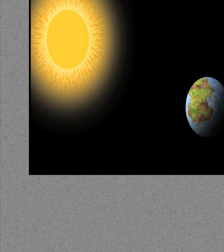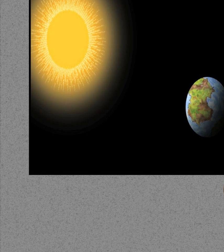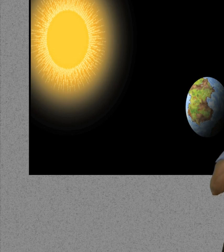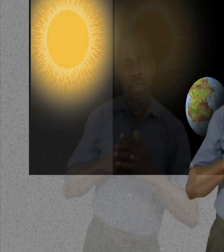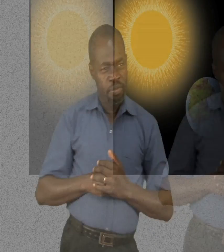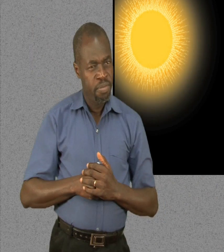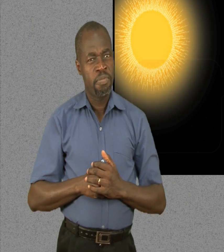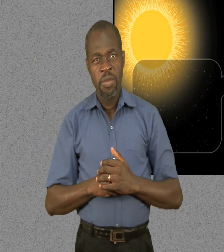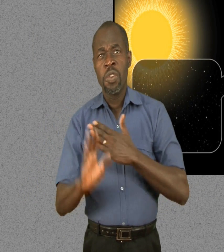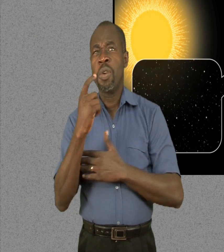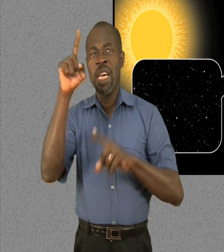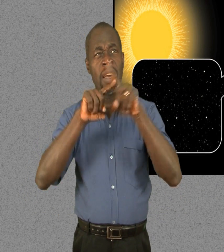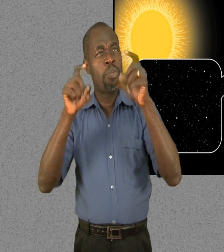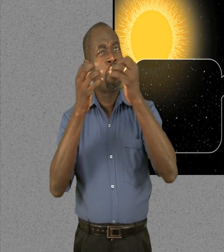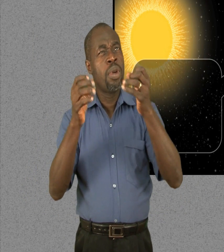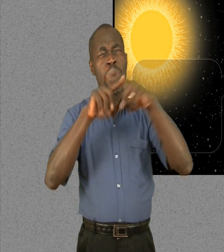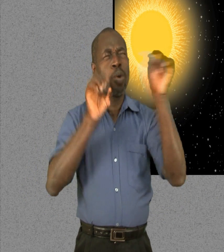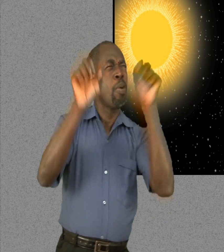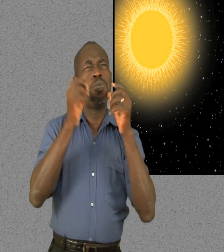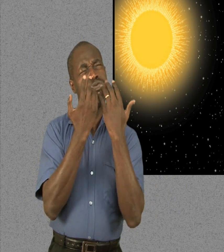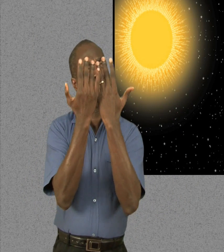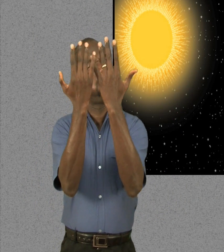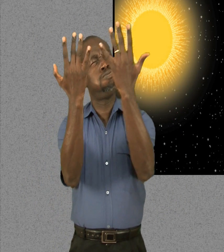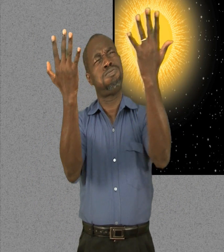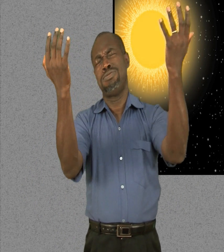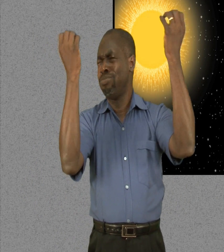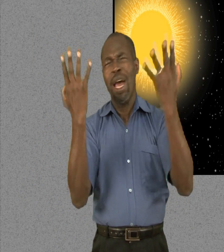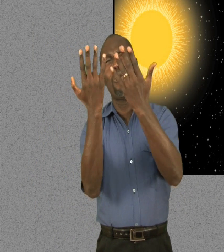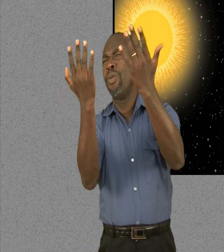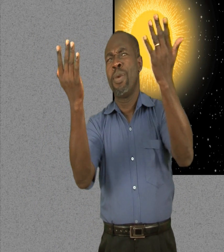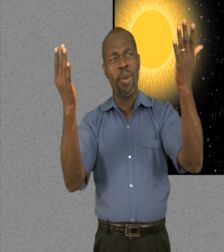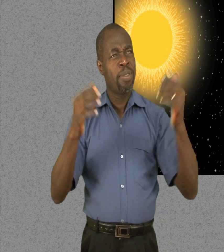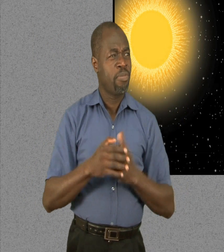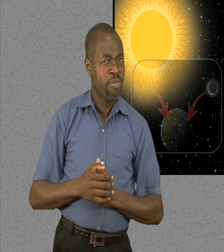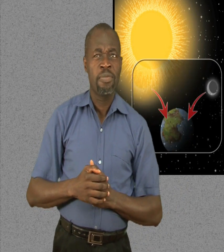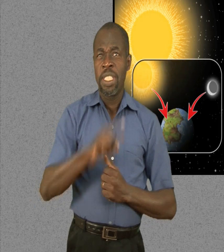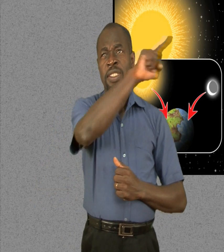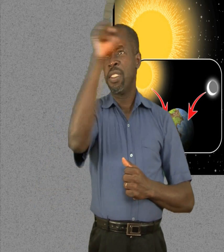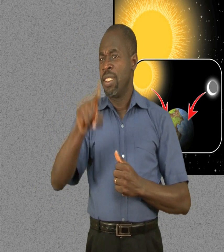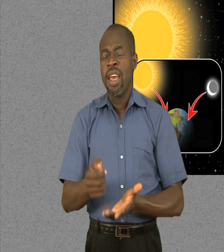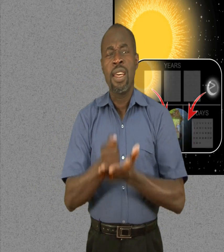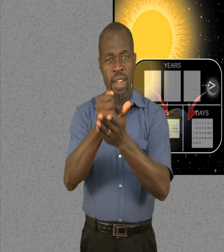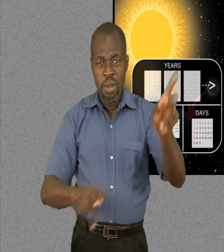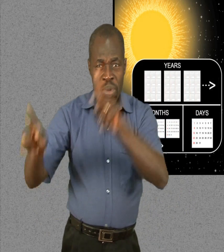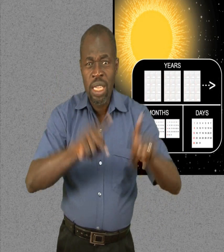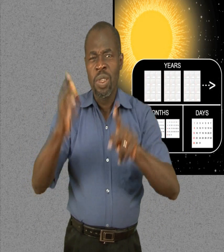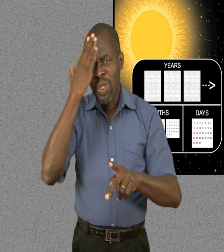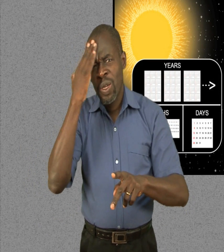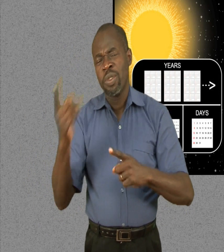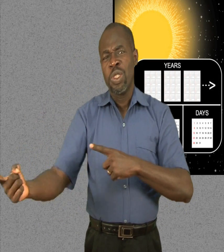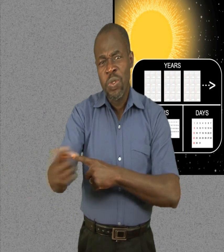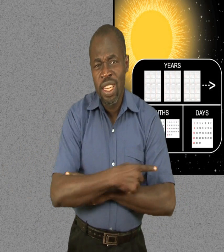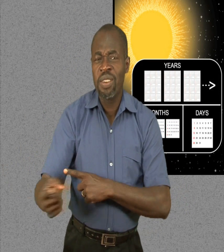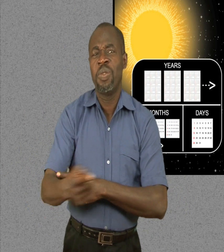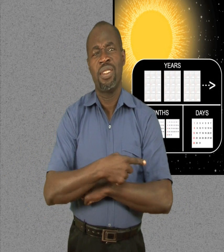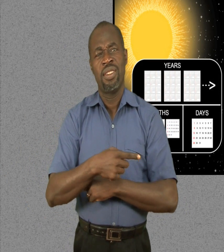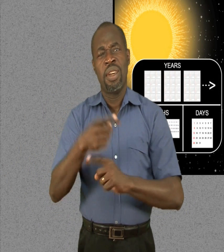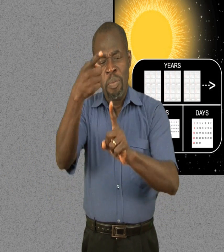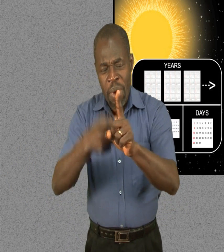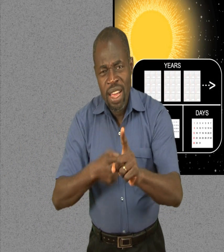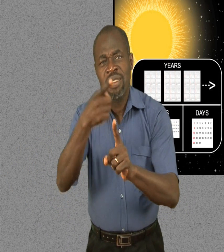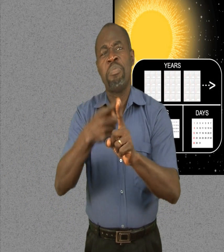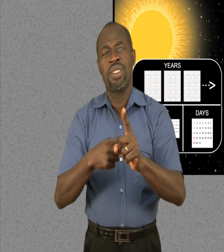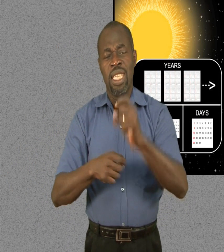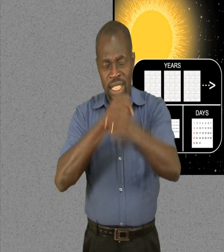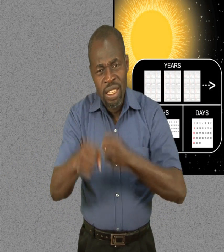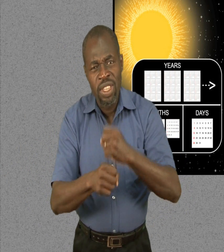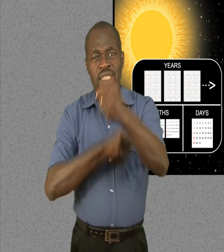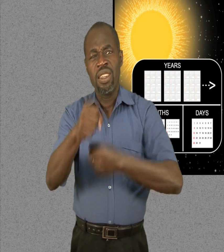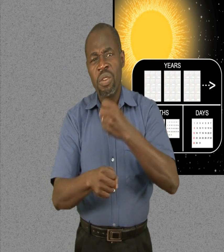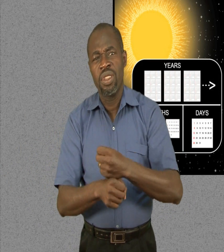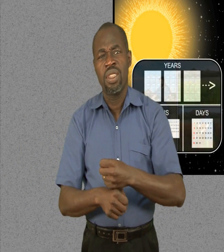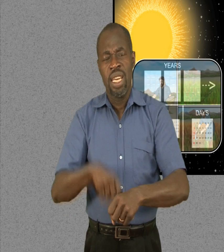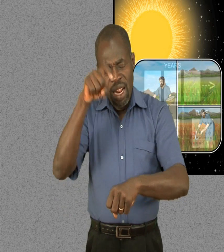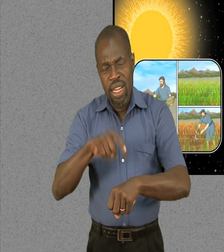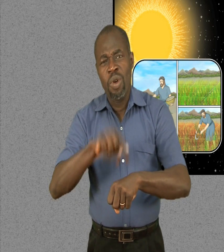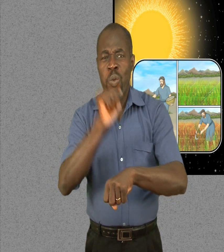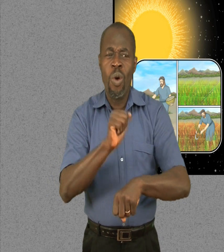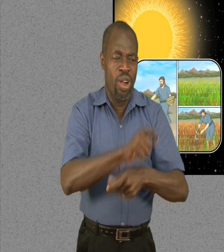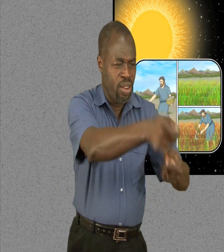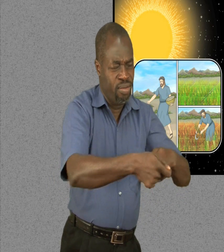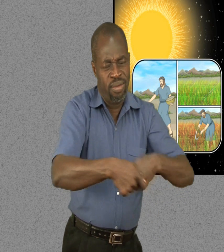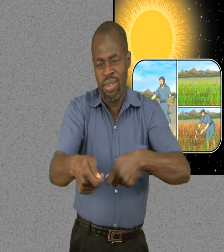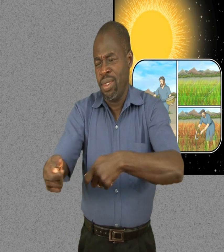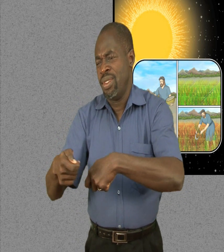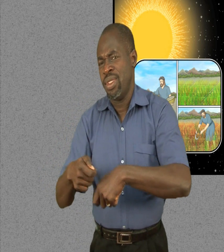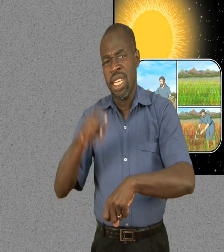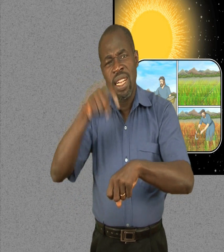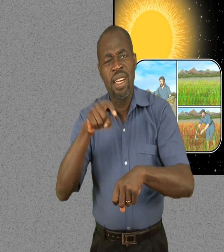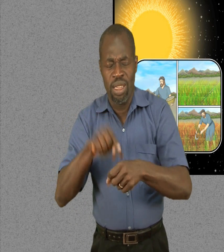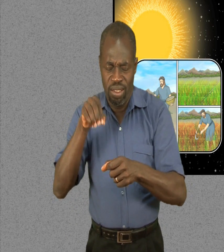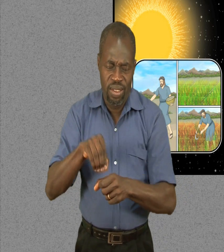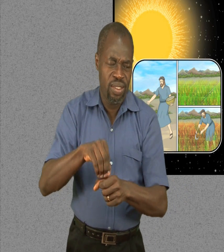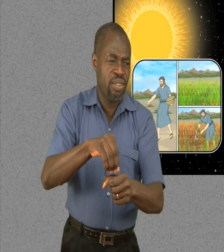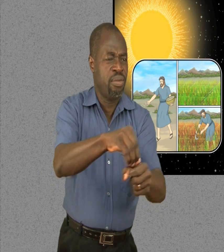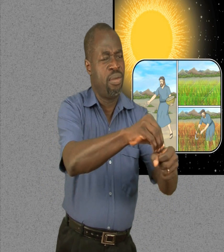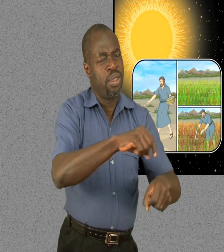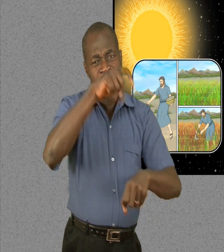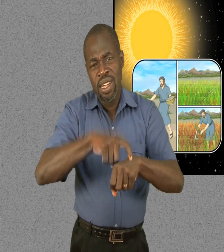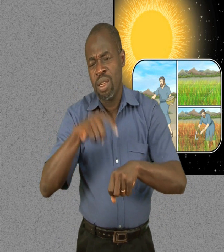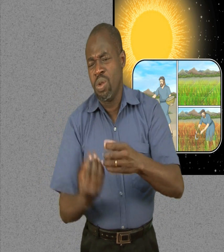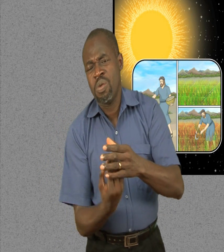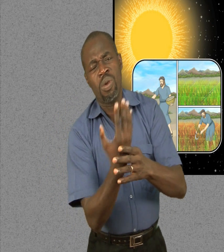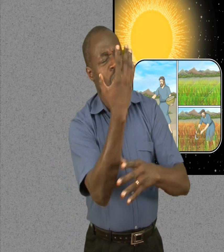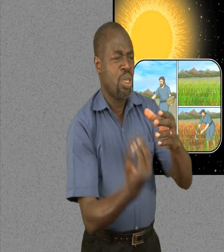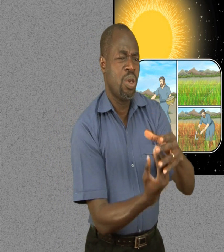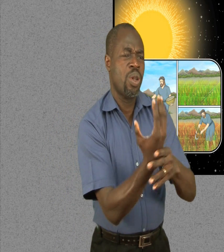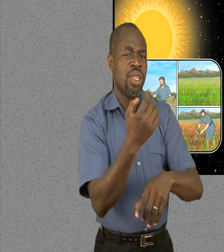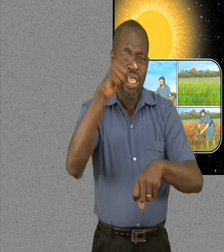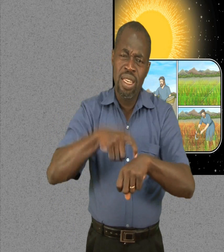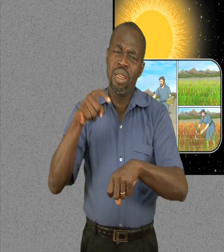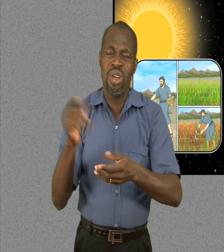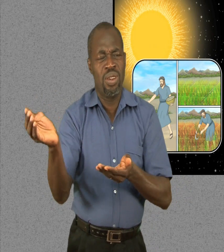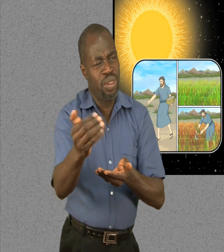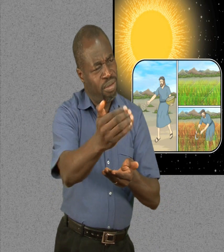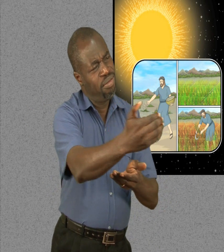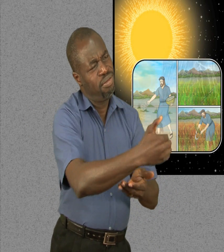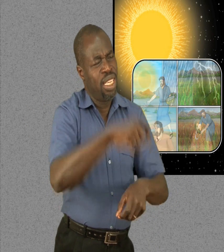God set these lights in the expanse of the sky to shine upon the earth, to preside over the day and the night, and to separate the light from the darkness.